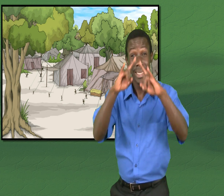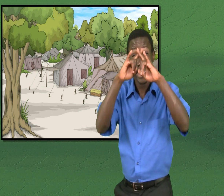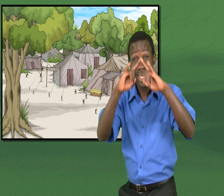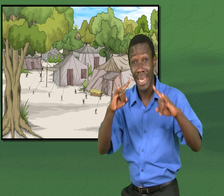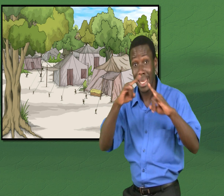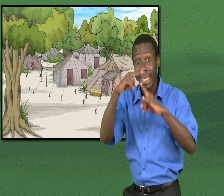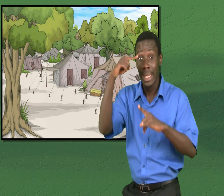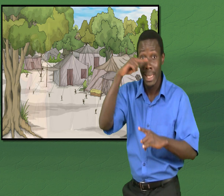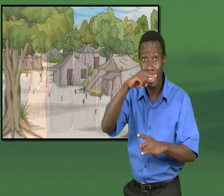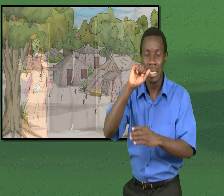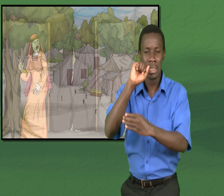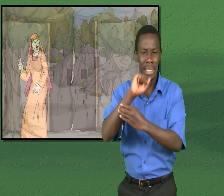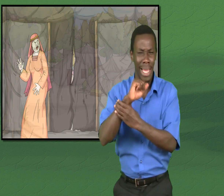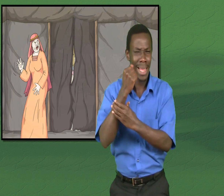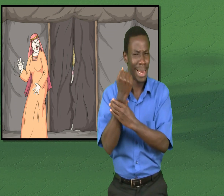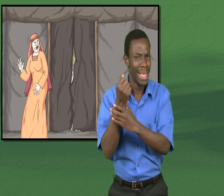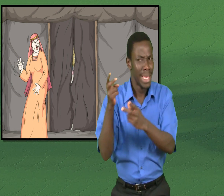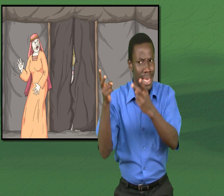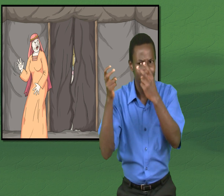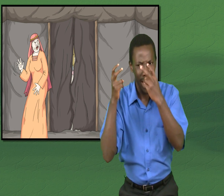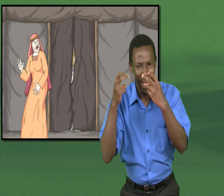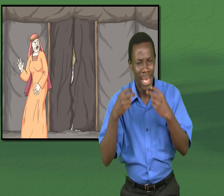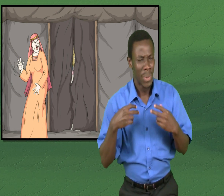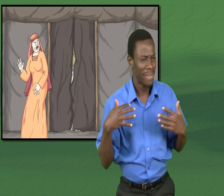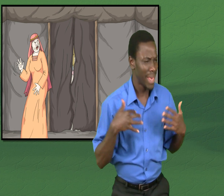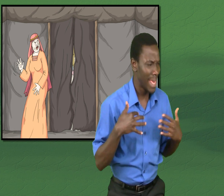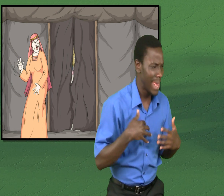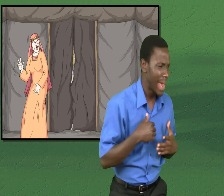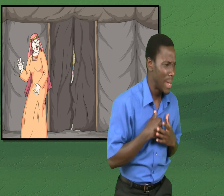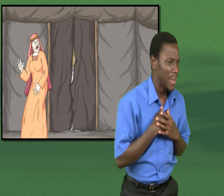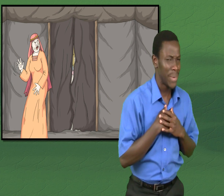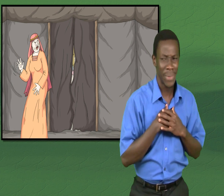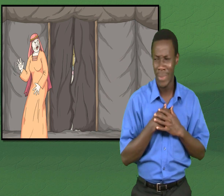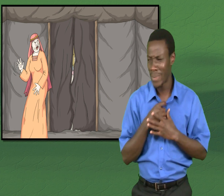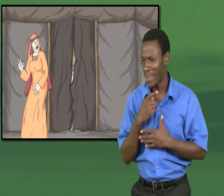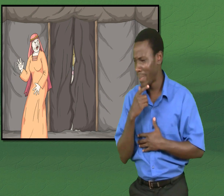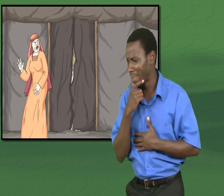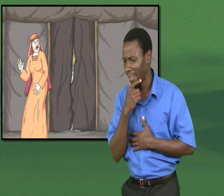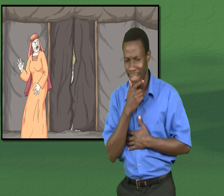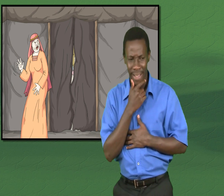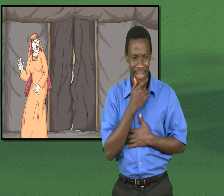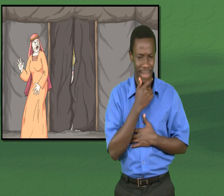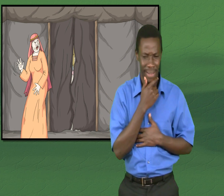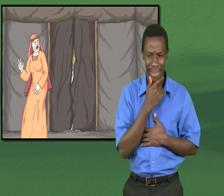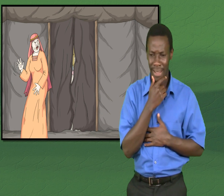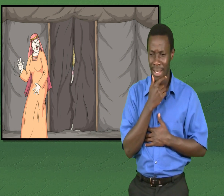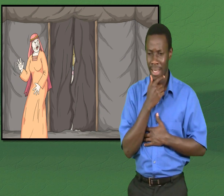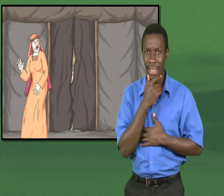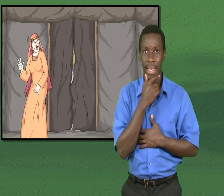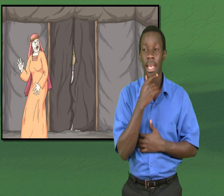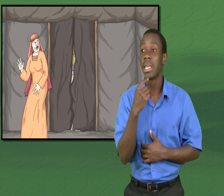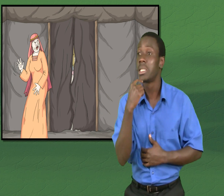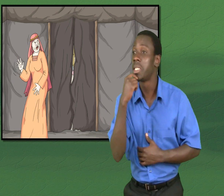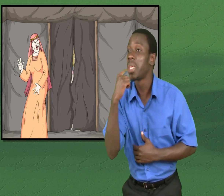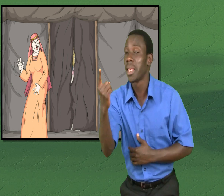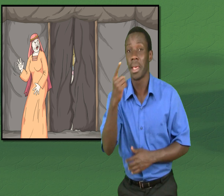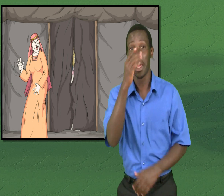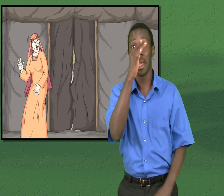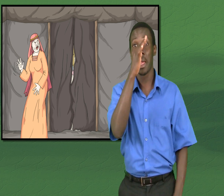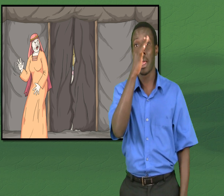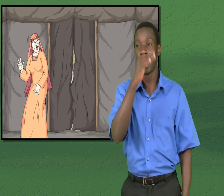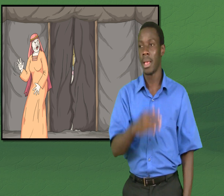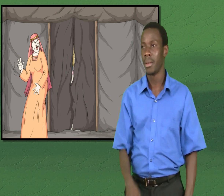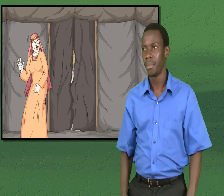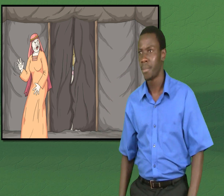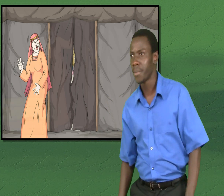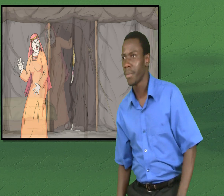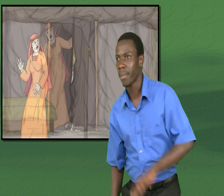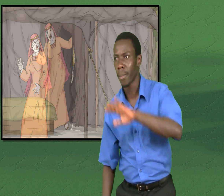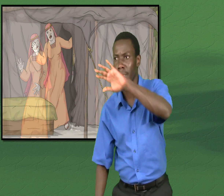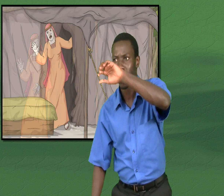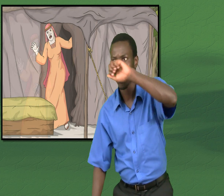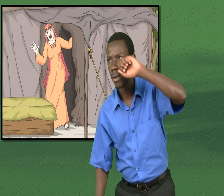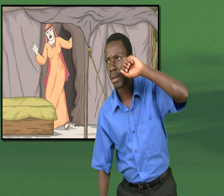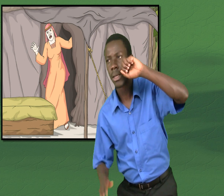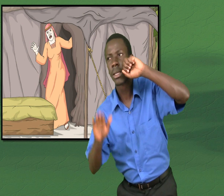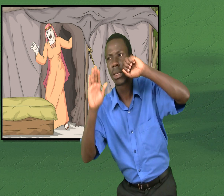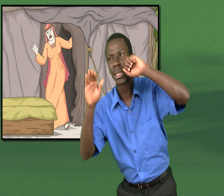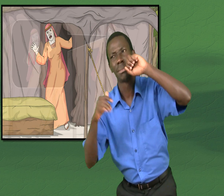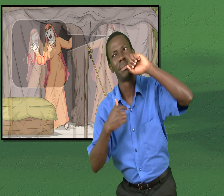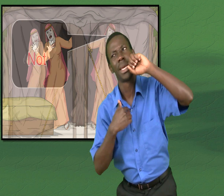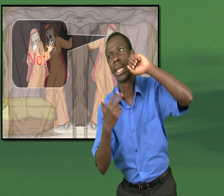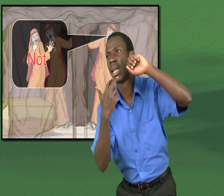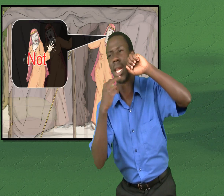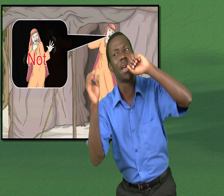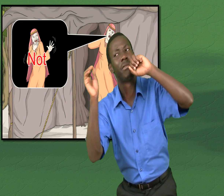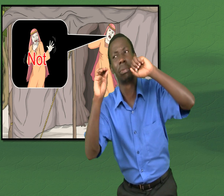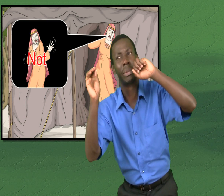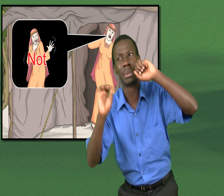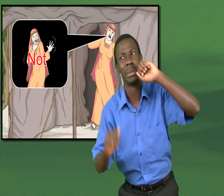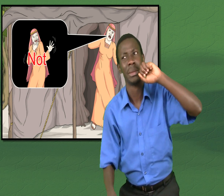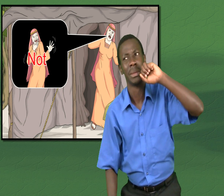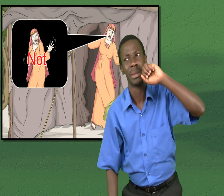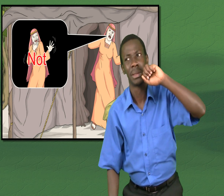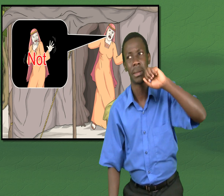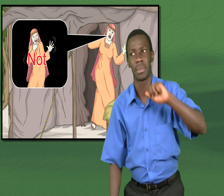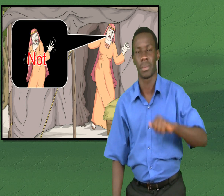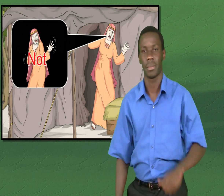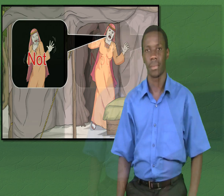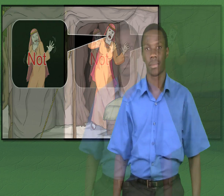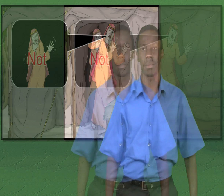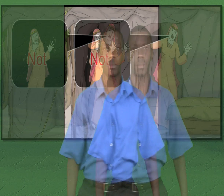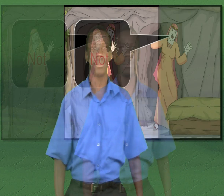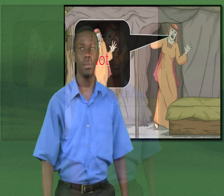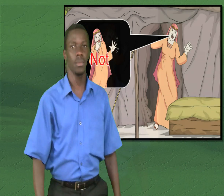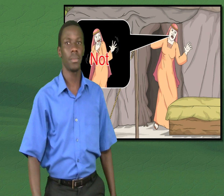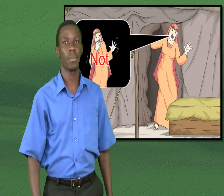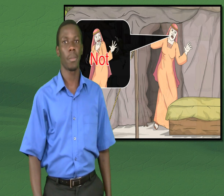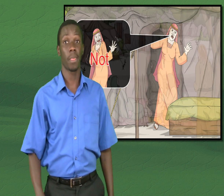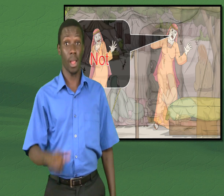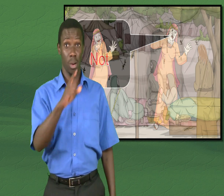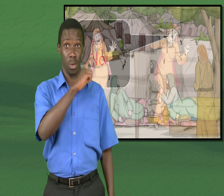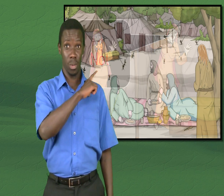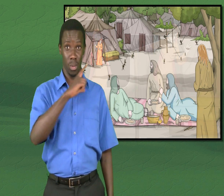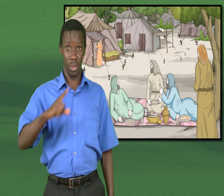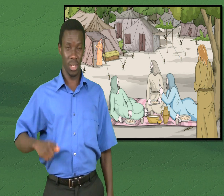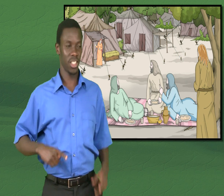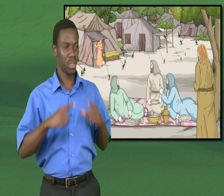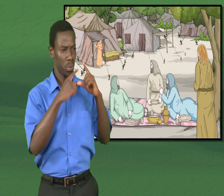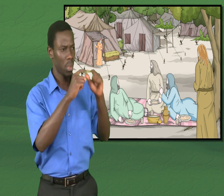But Sarah was afraid, so she denied it and said, “I did not laugh.”